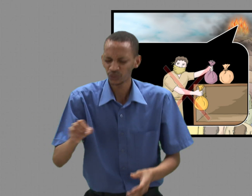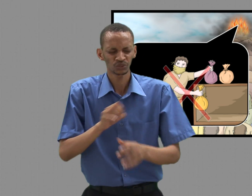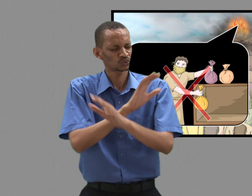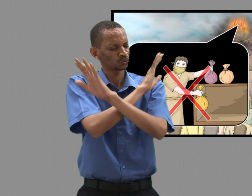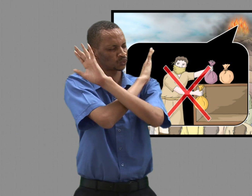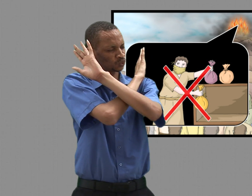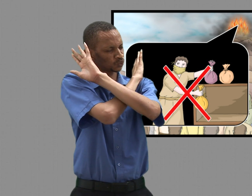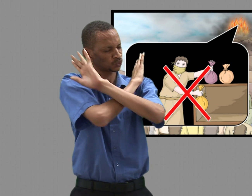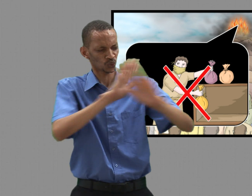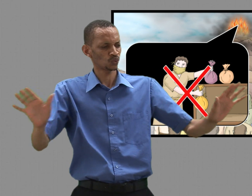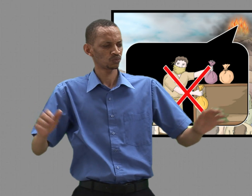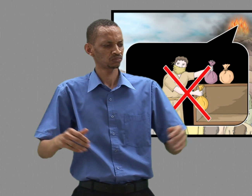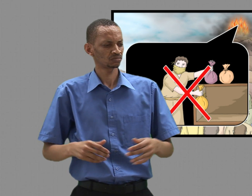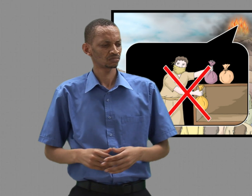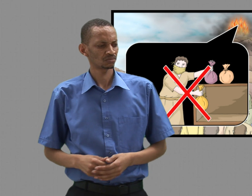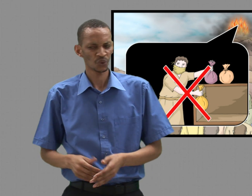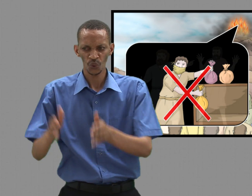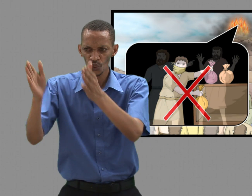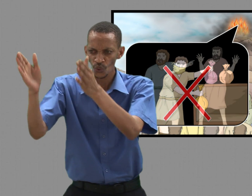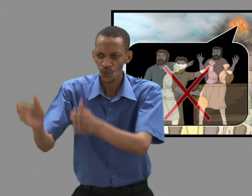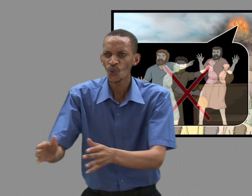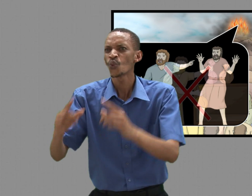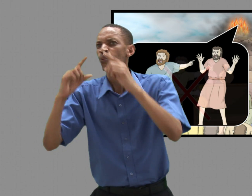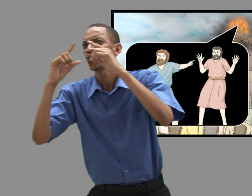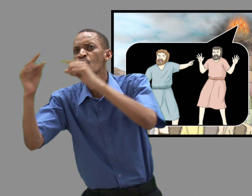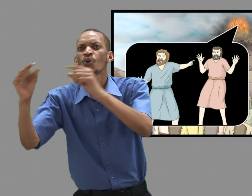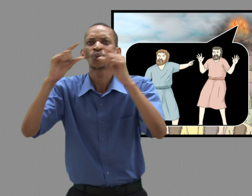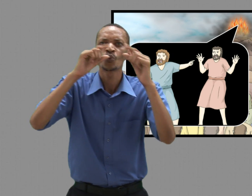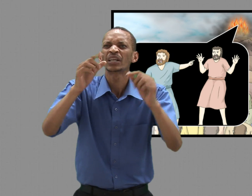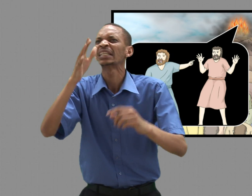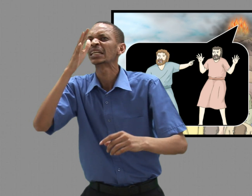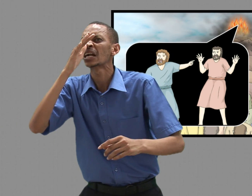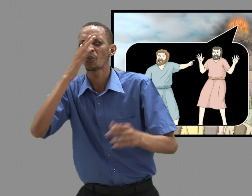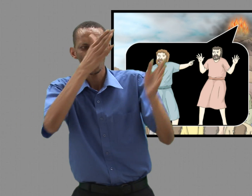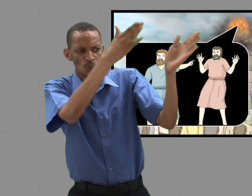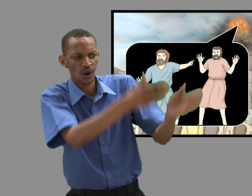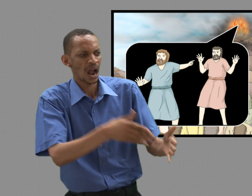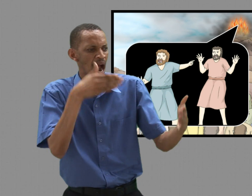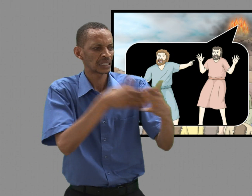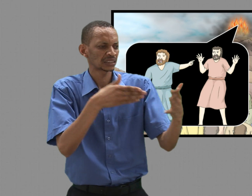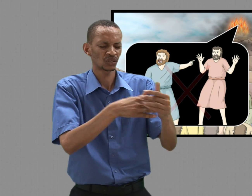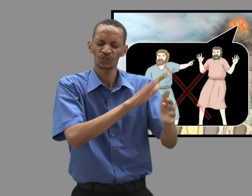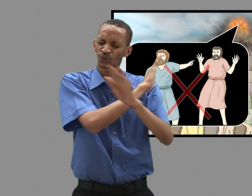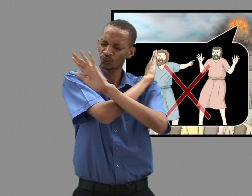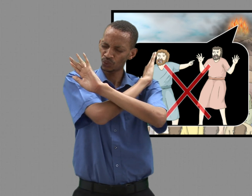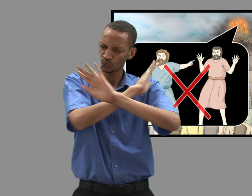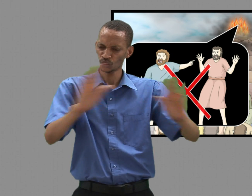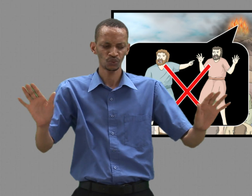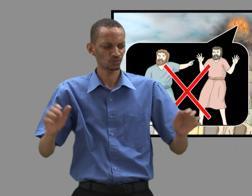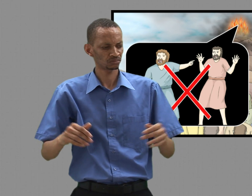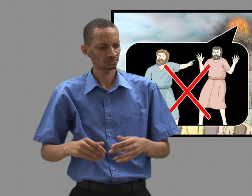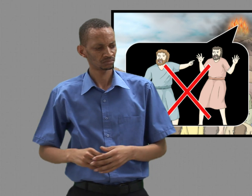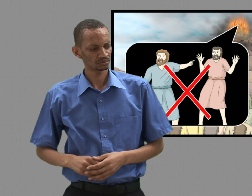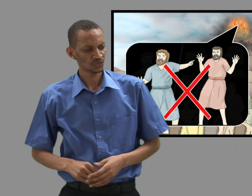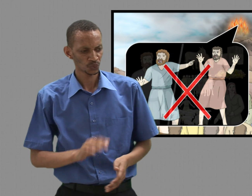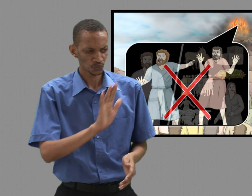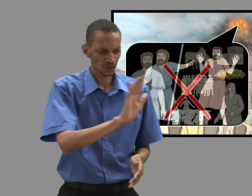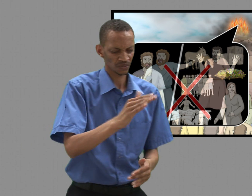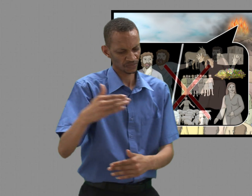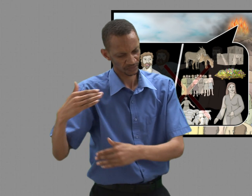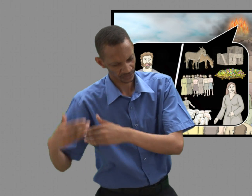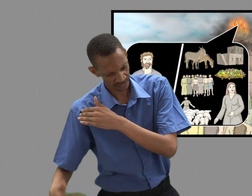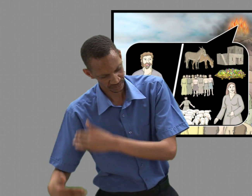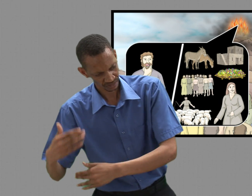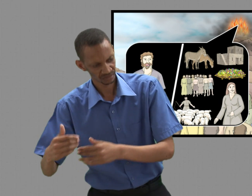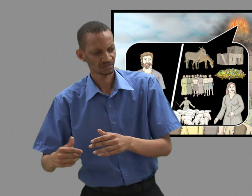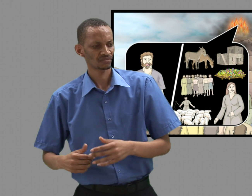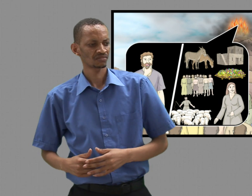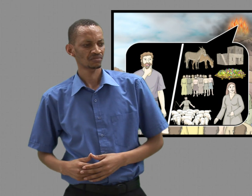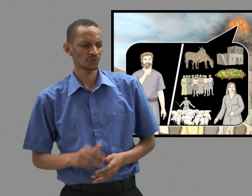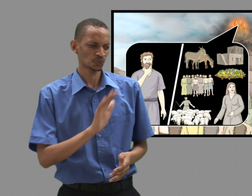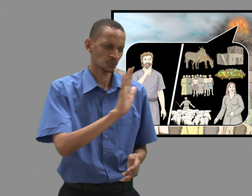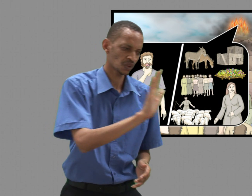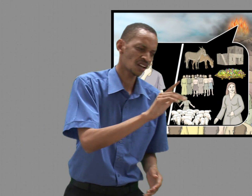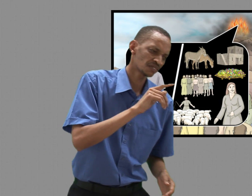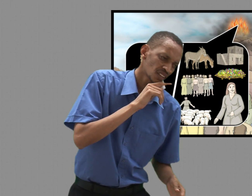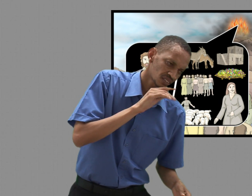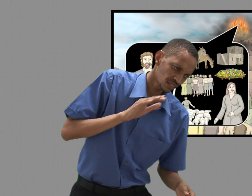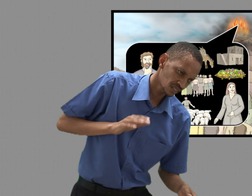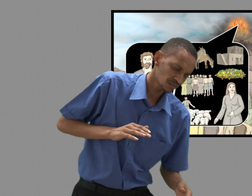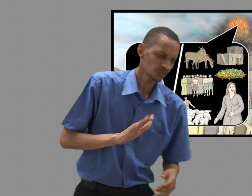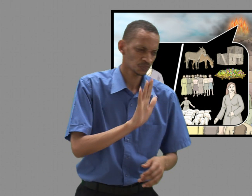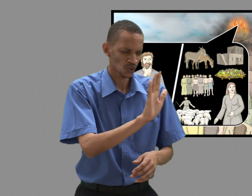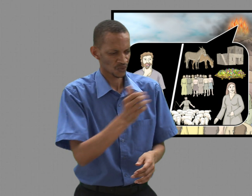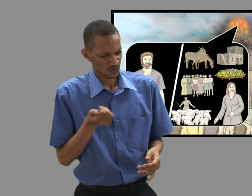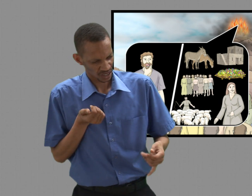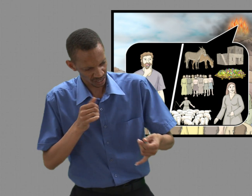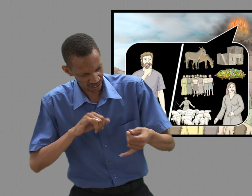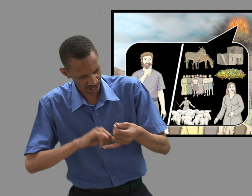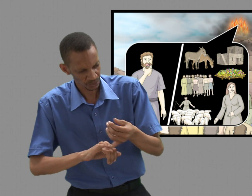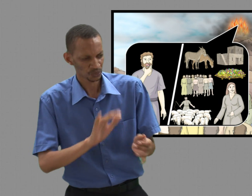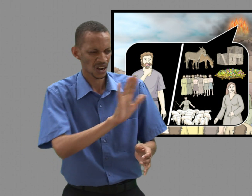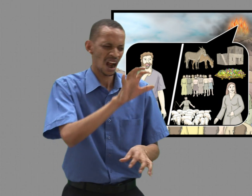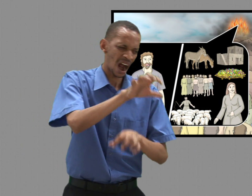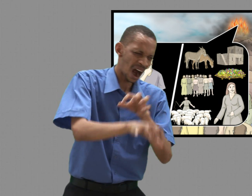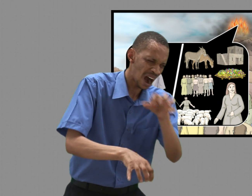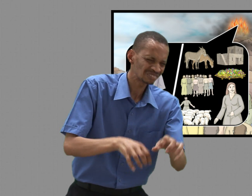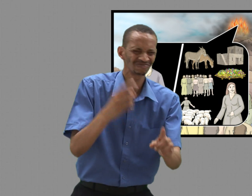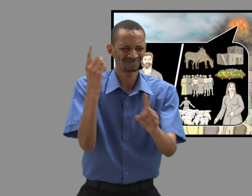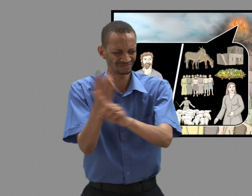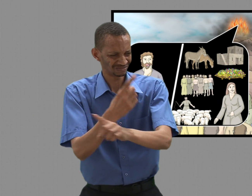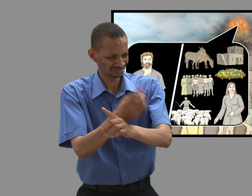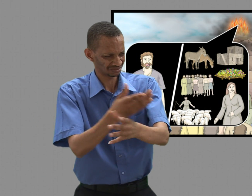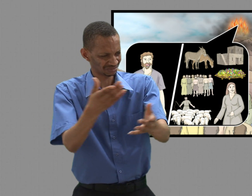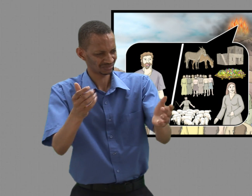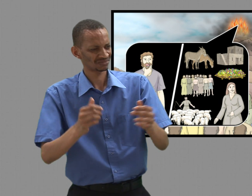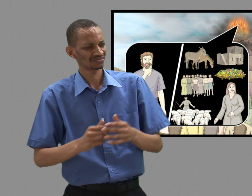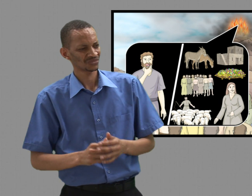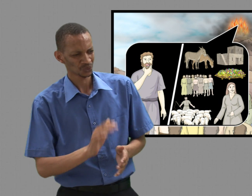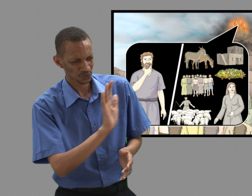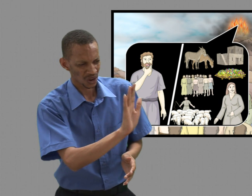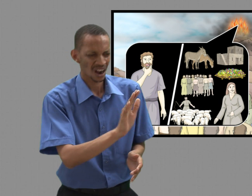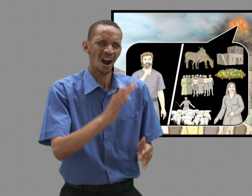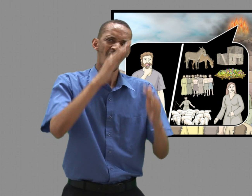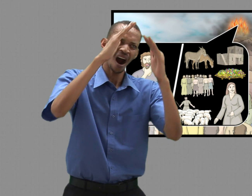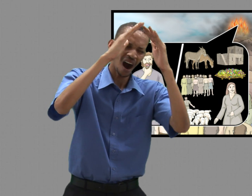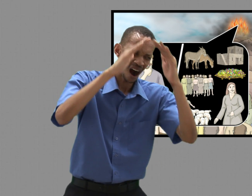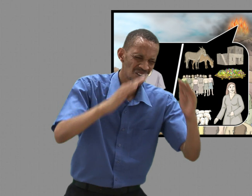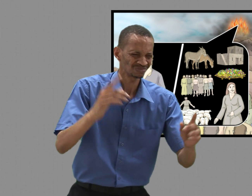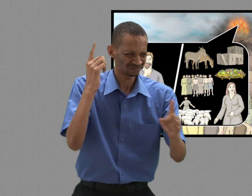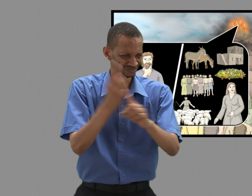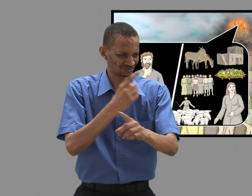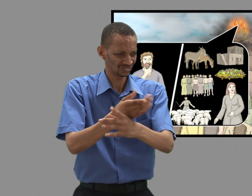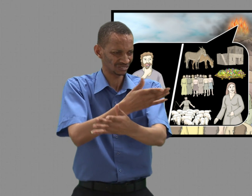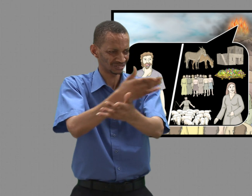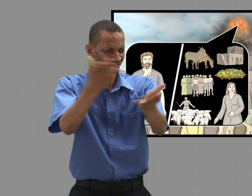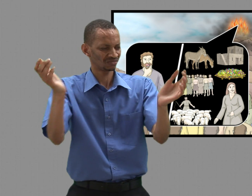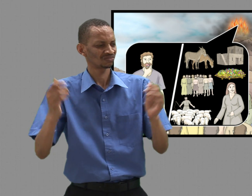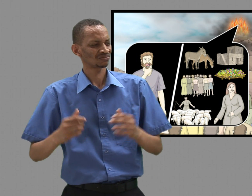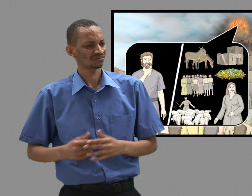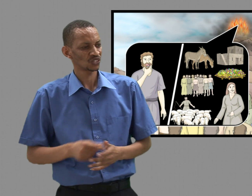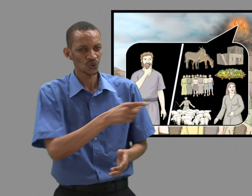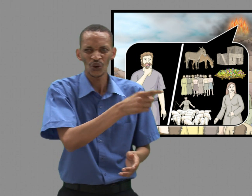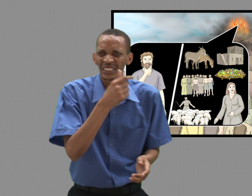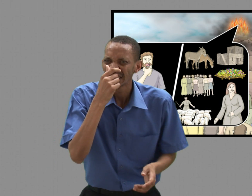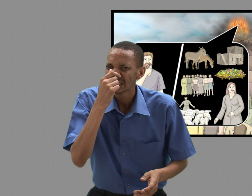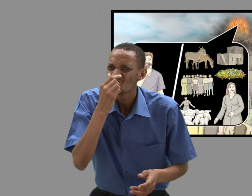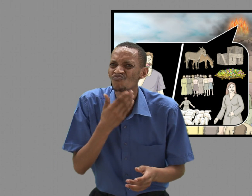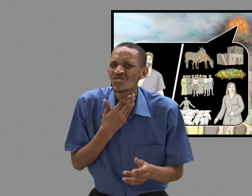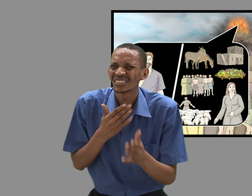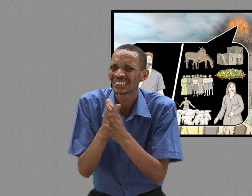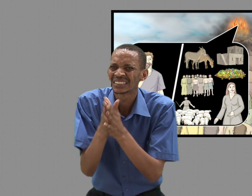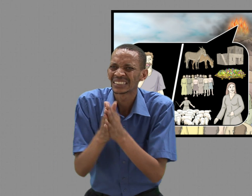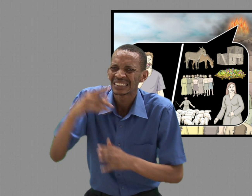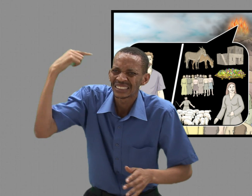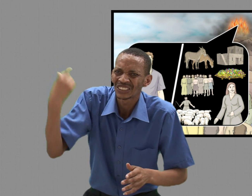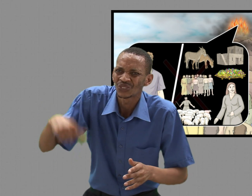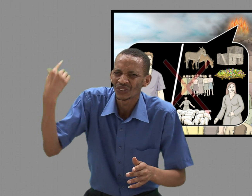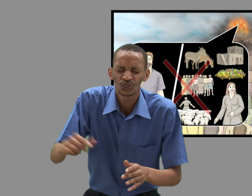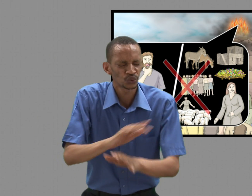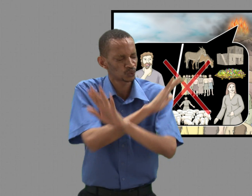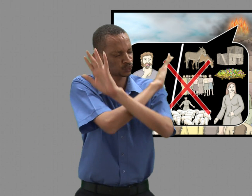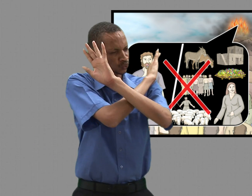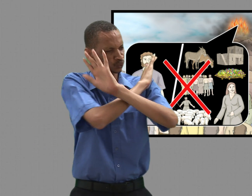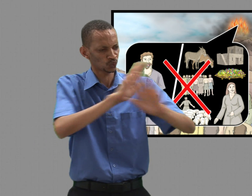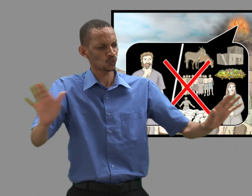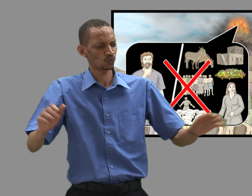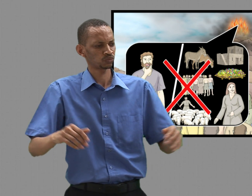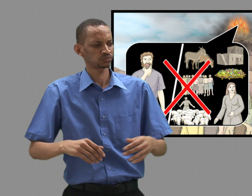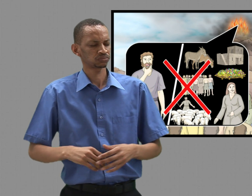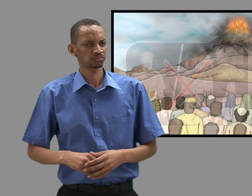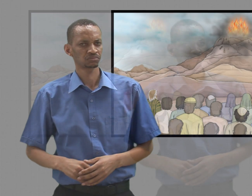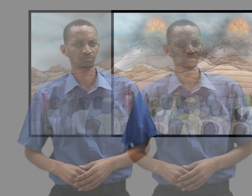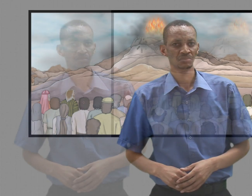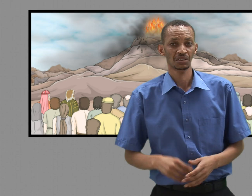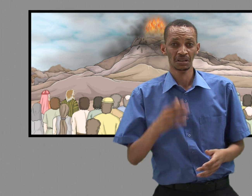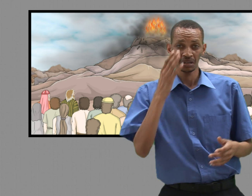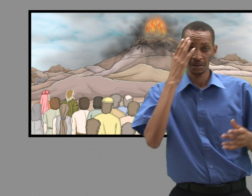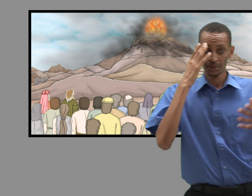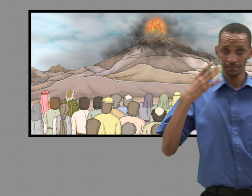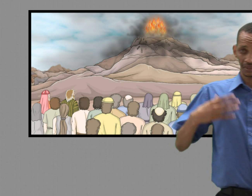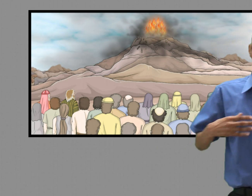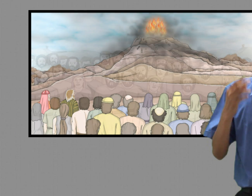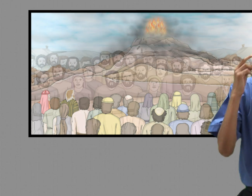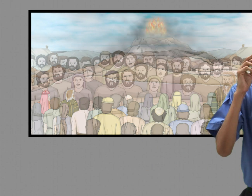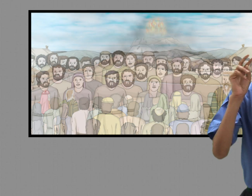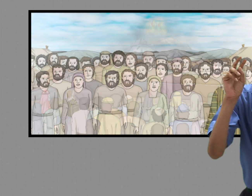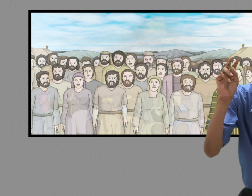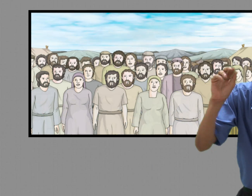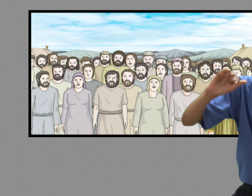You shall not bear false witness against your neighbor. You shall not covet your neighbor’s house. You shall not covet your neighbor’s wife, or his manservant or maidservant, or his ox or donkey, or anything that belongs to your neighbor.”